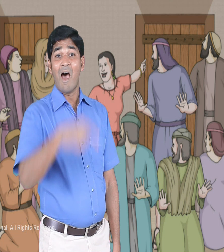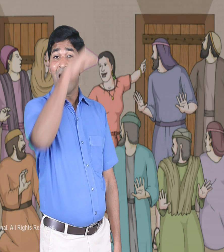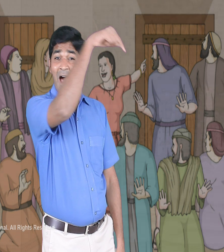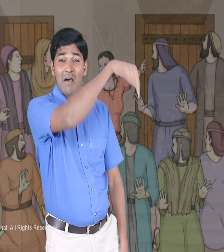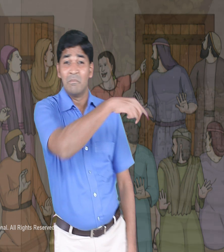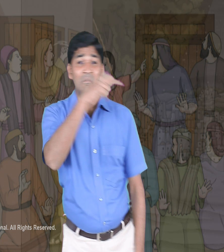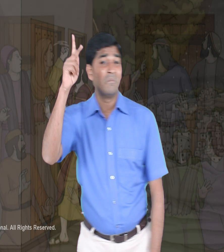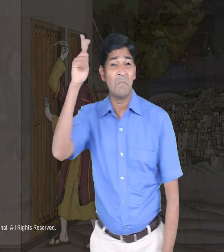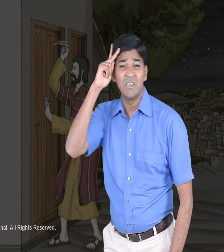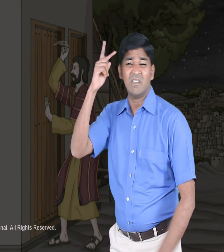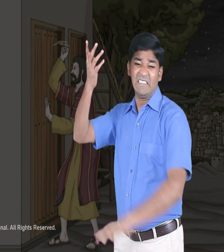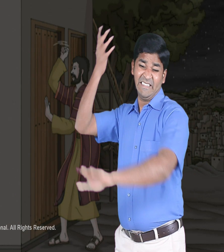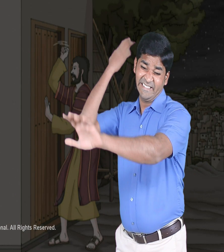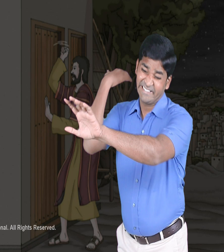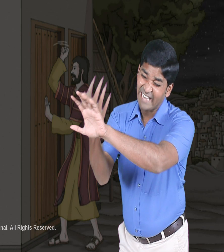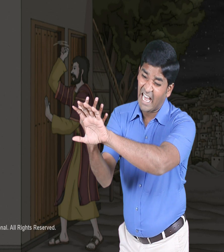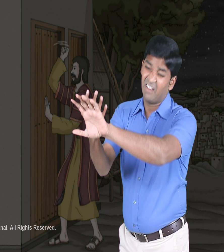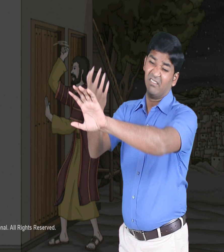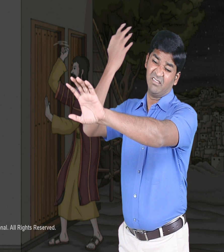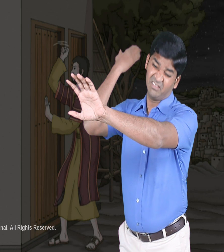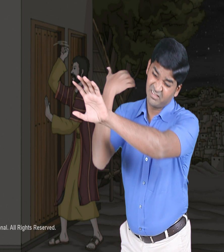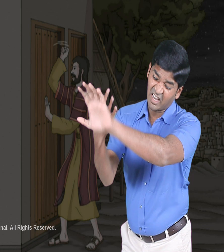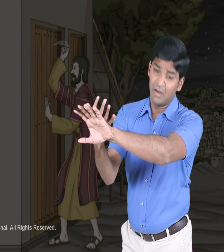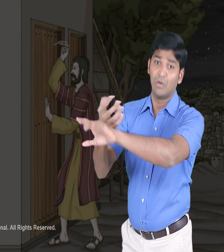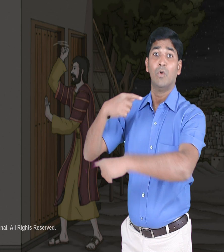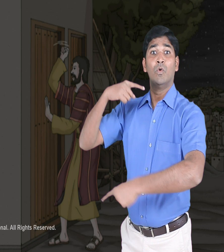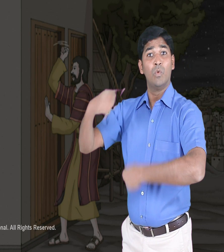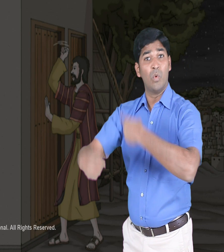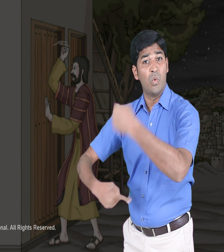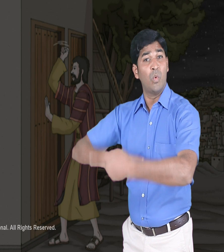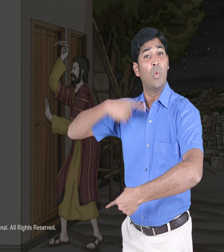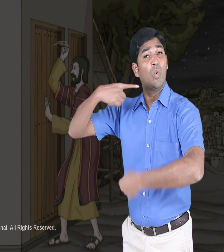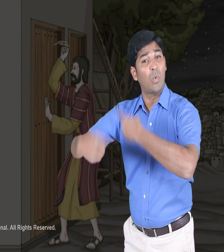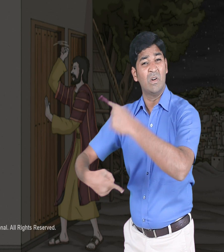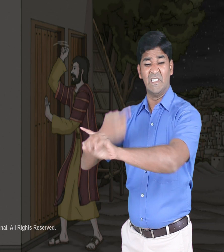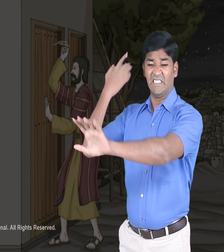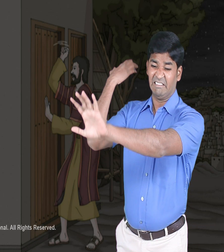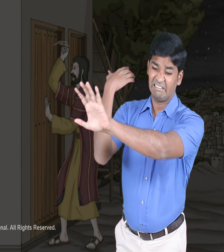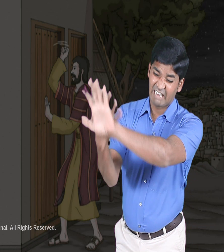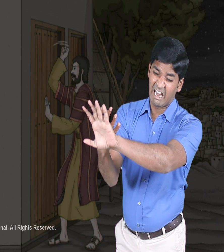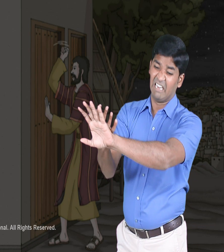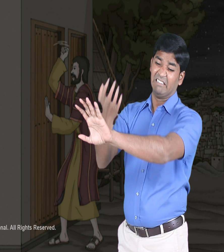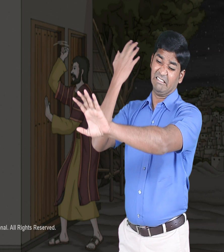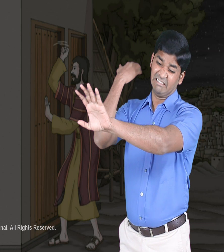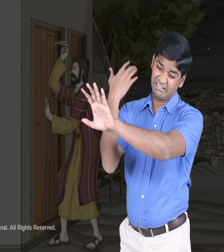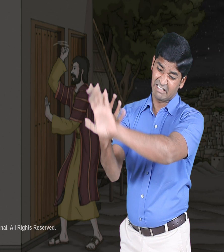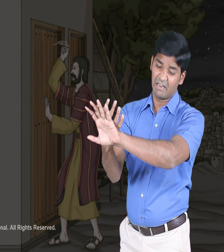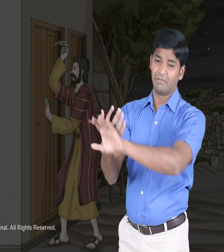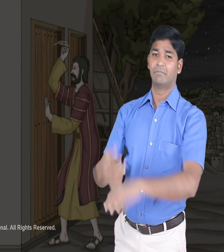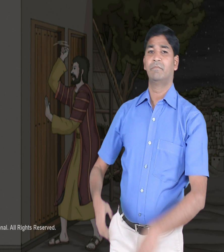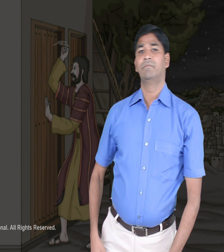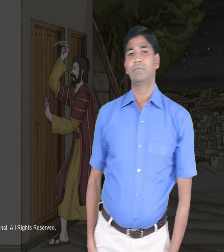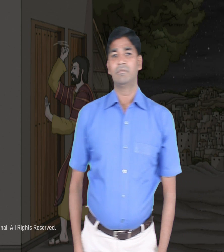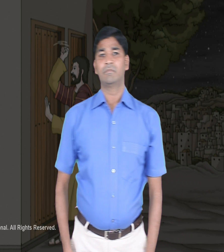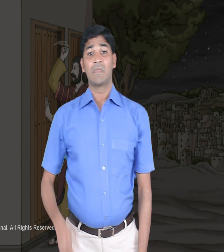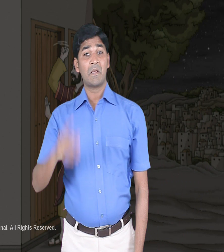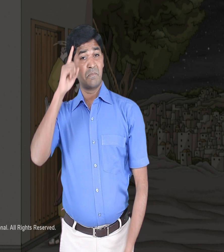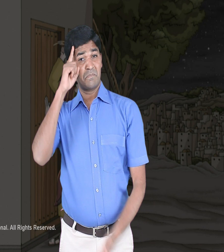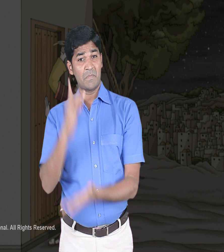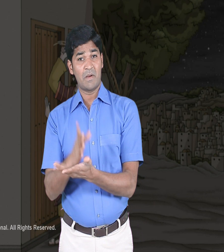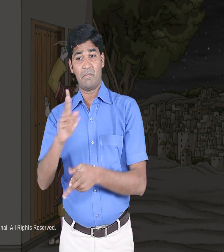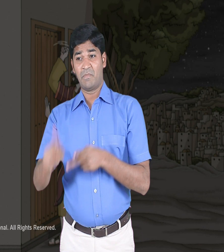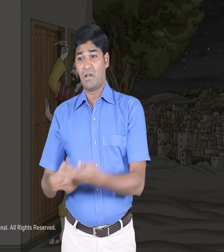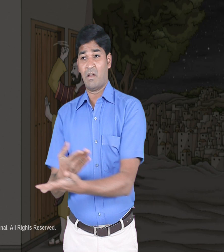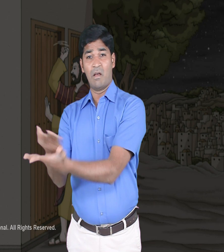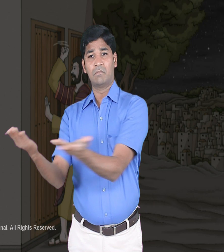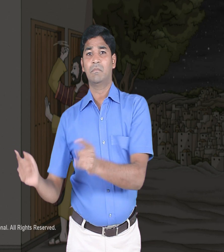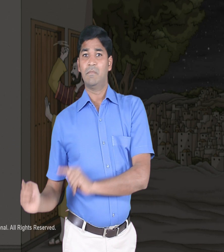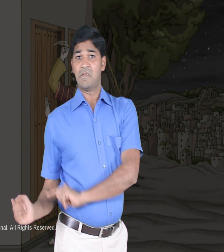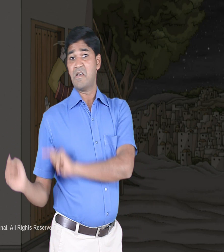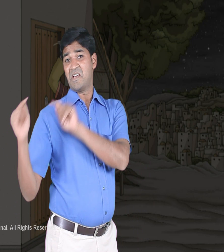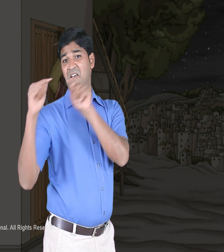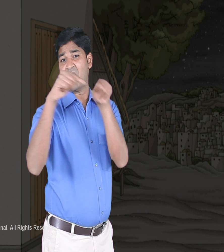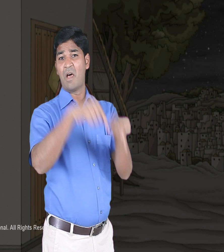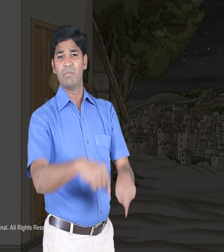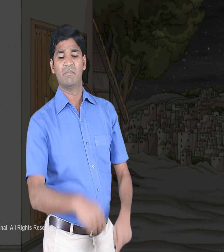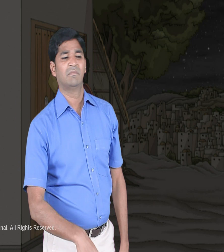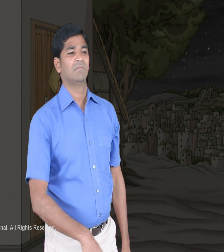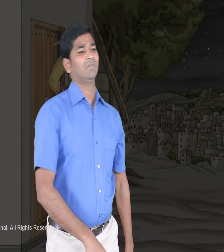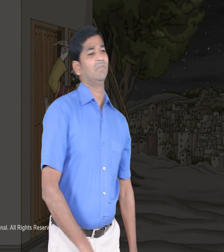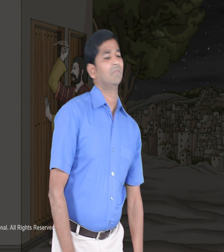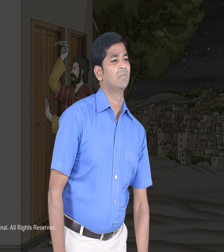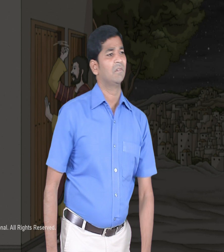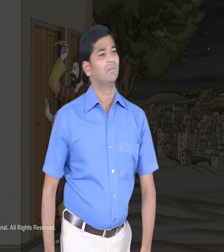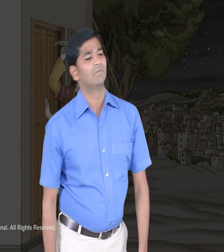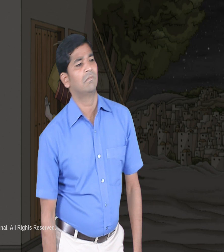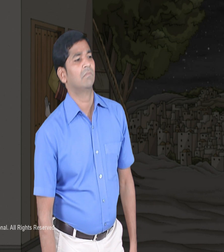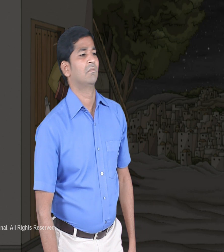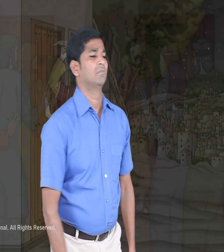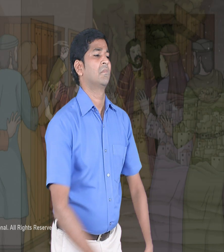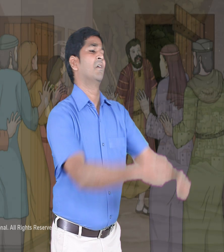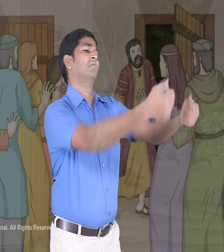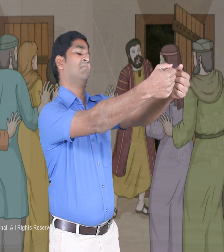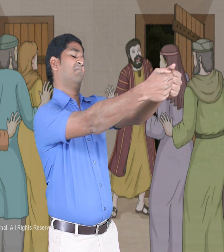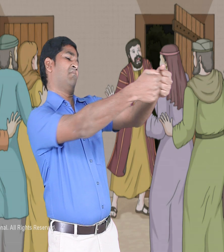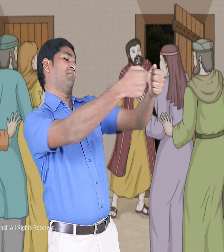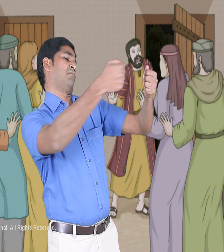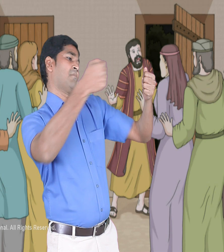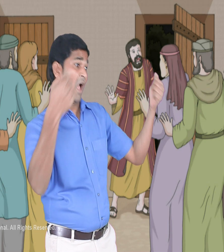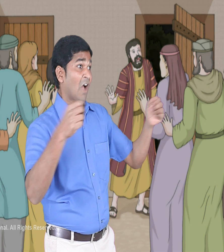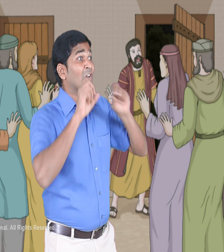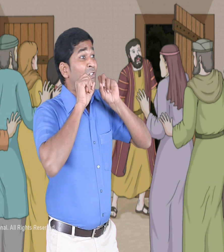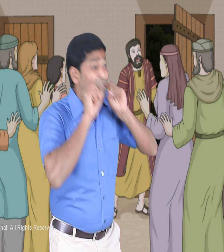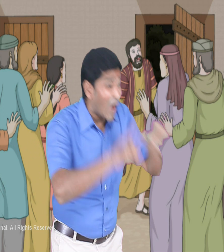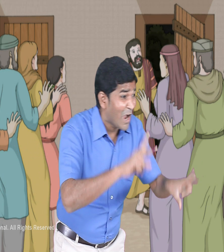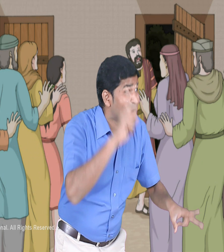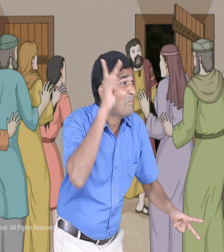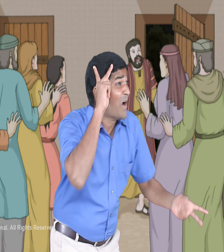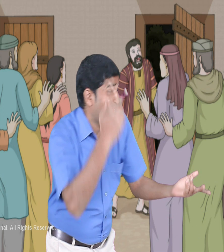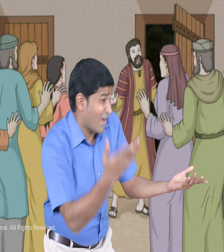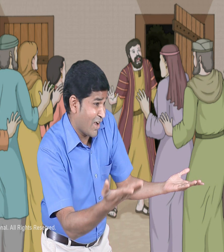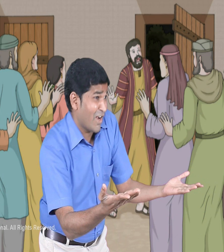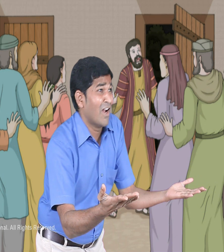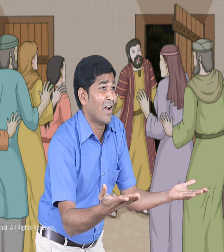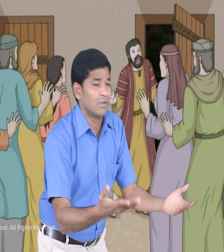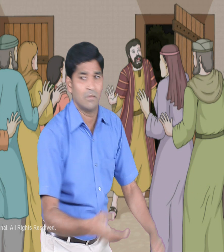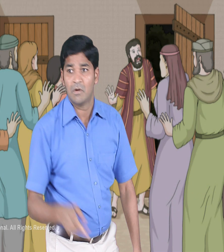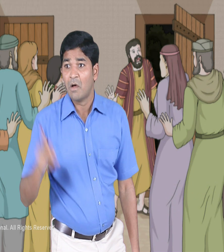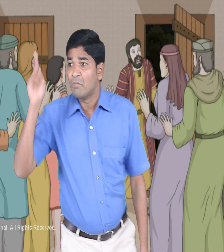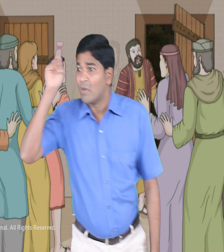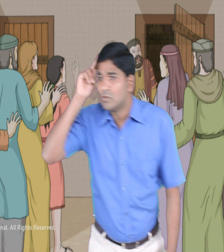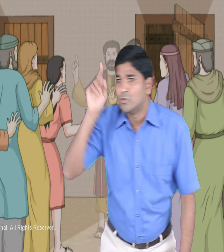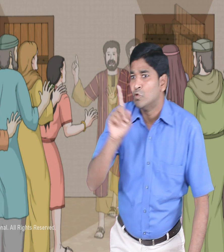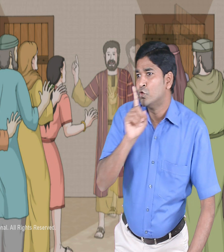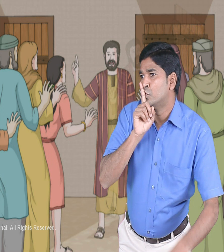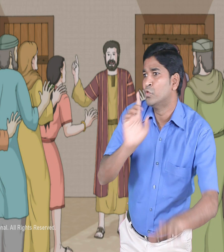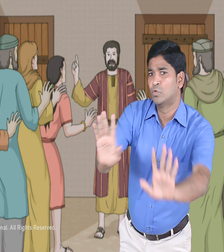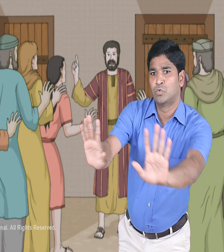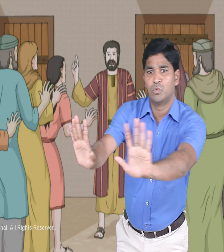But Peter kept on knocking, and when they opened the door and saw him, they were astounded.